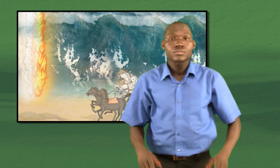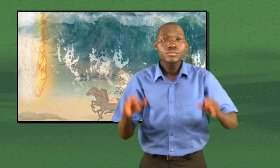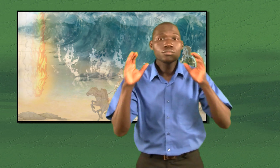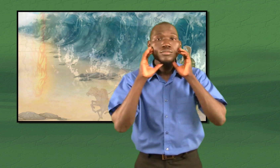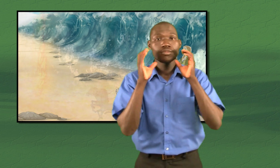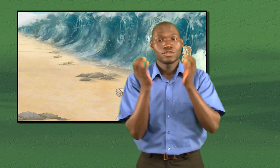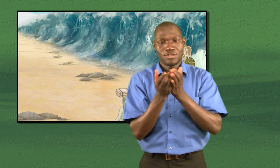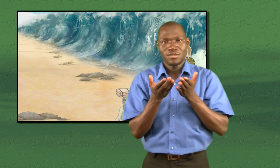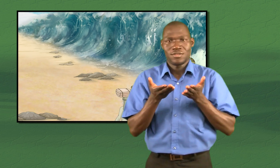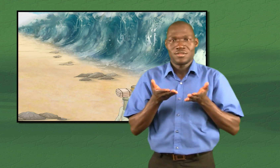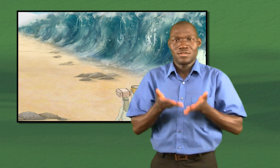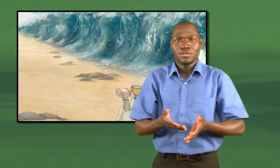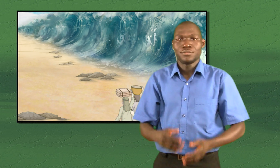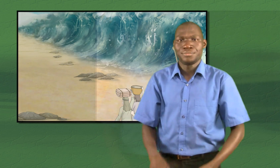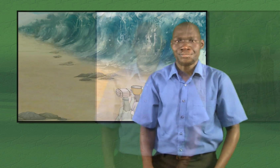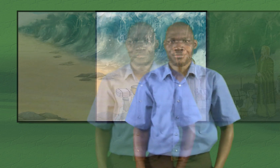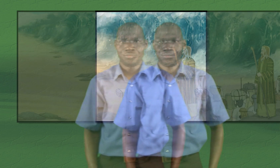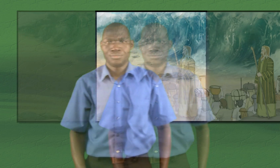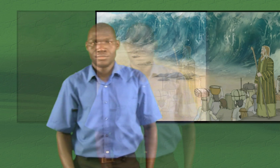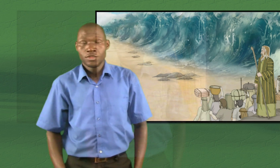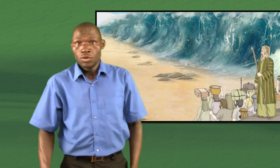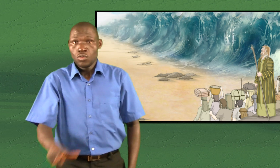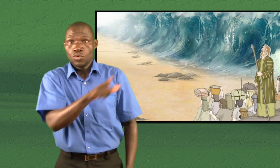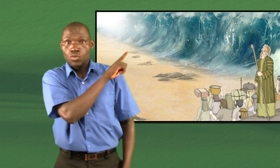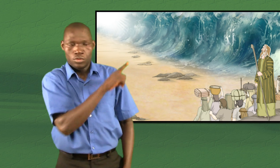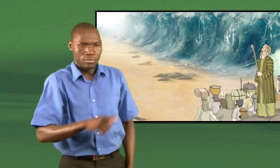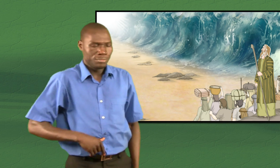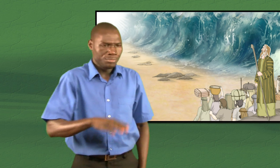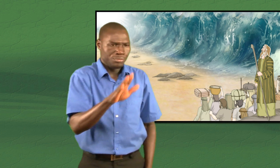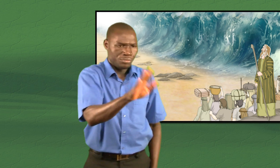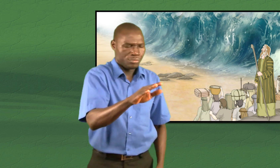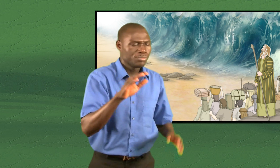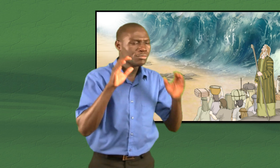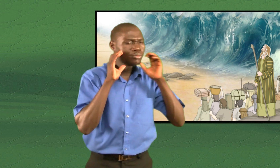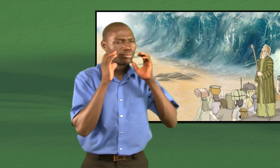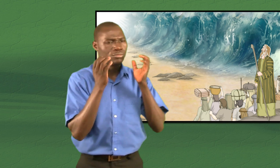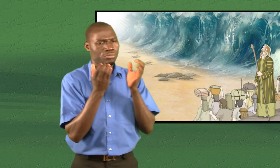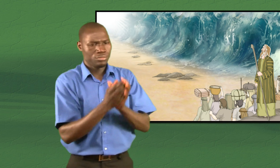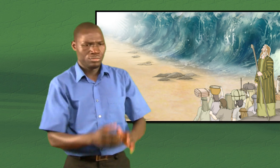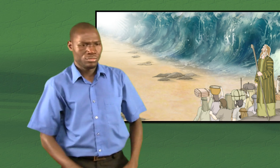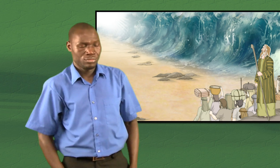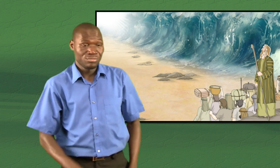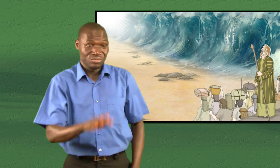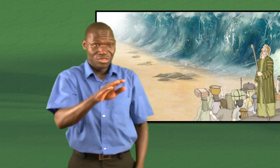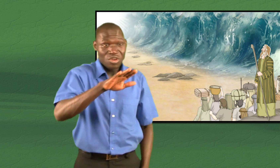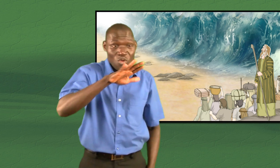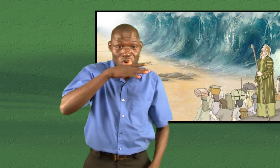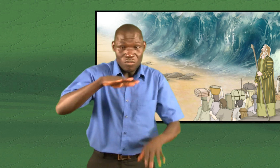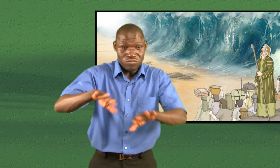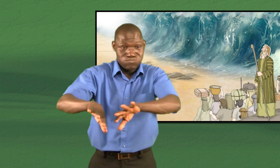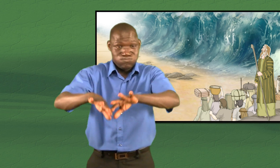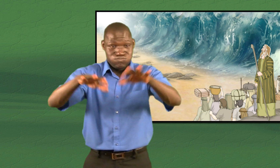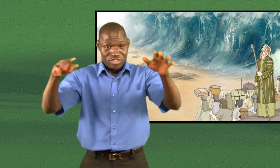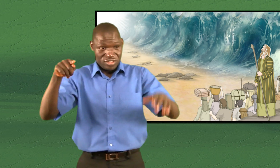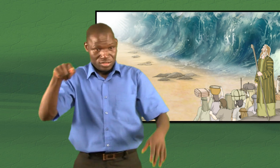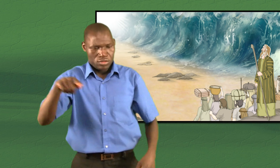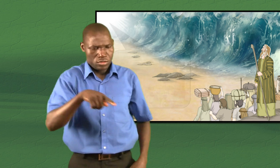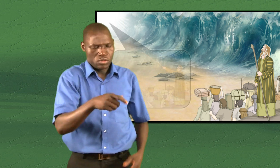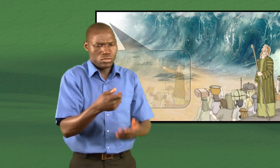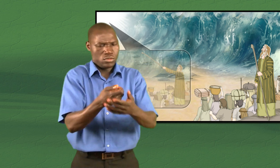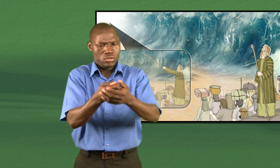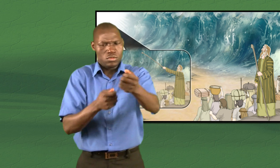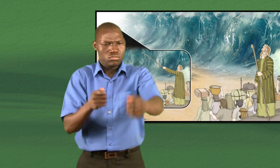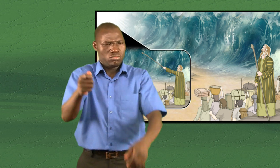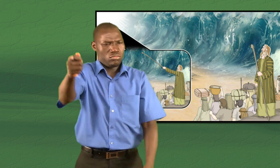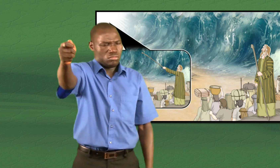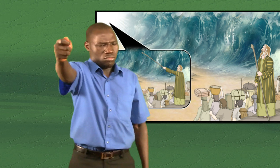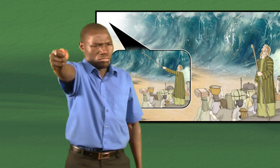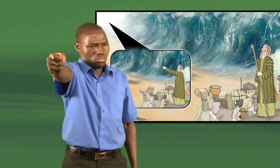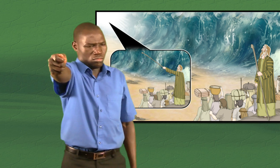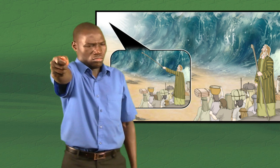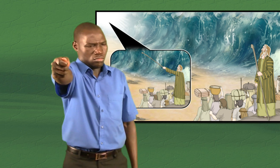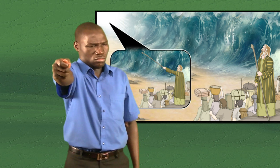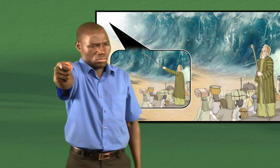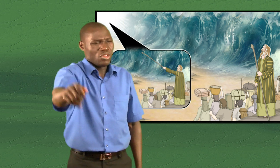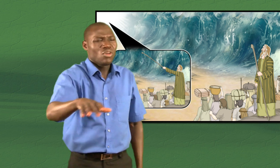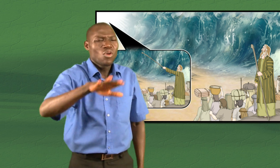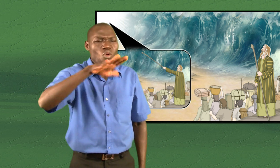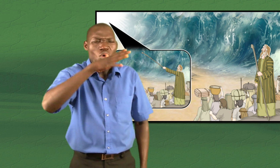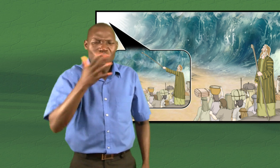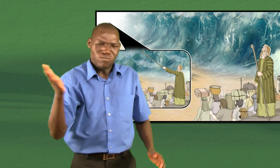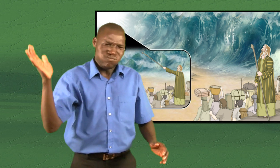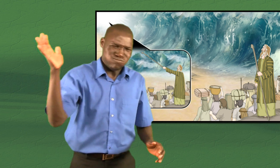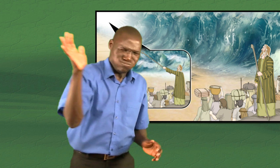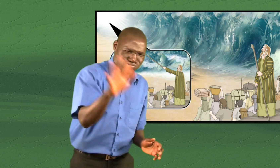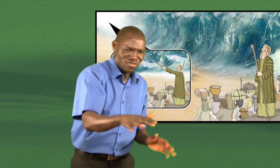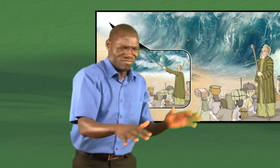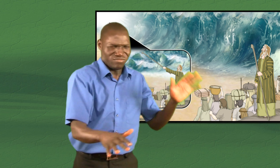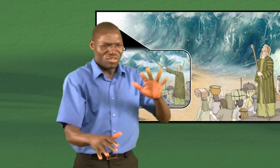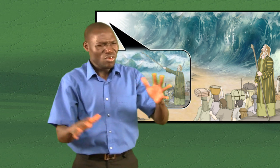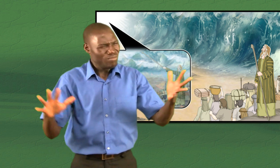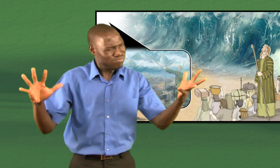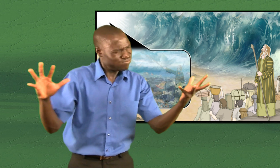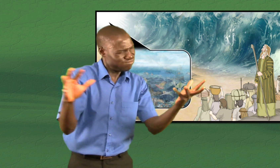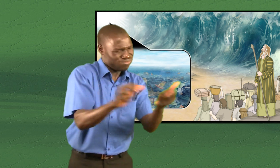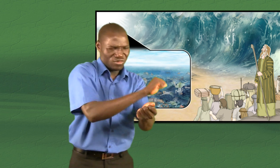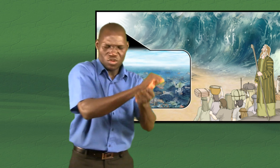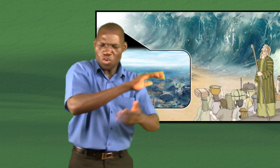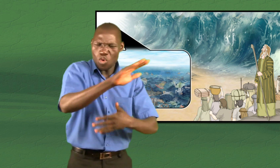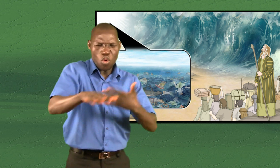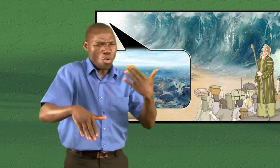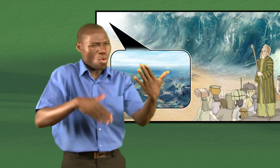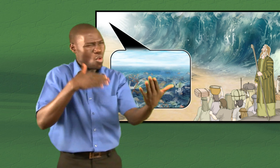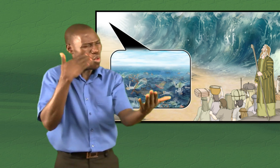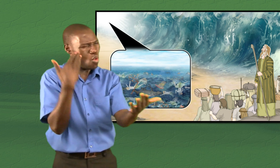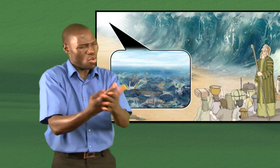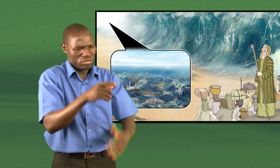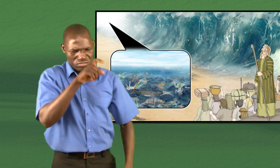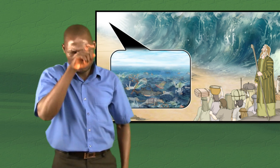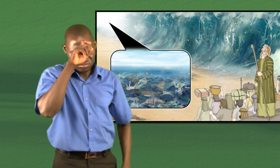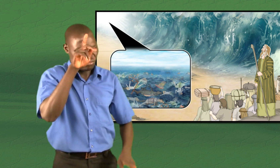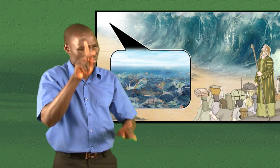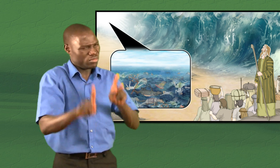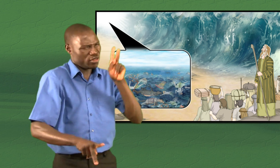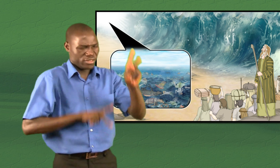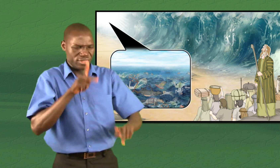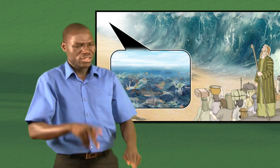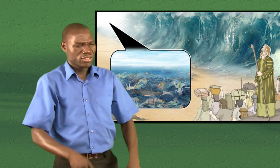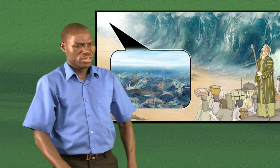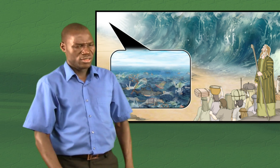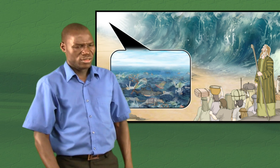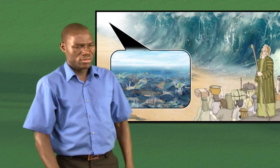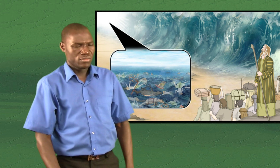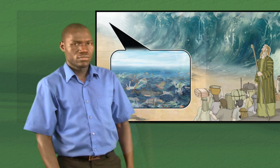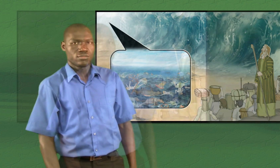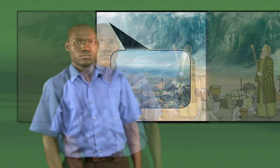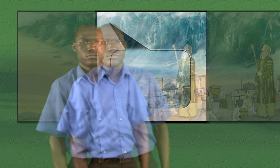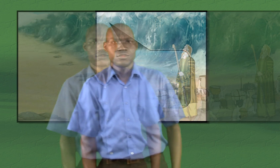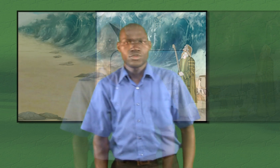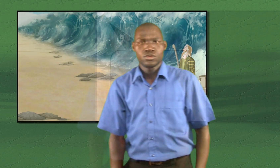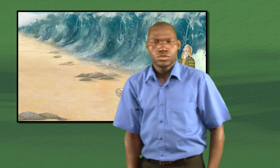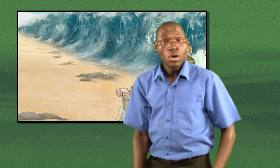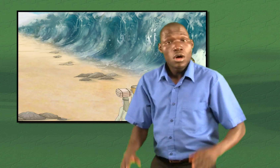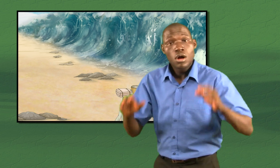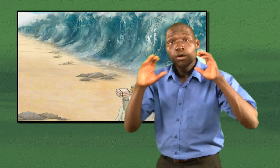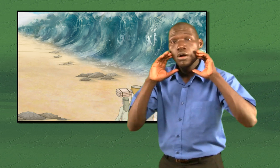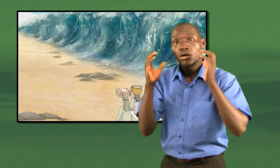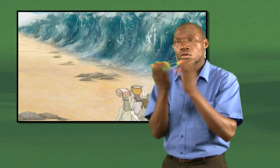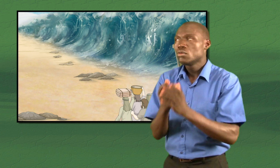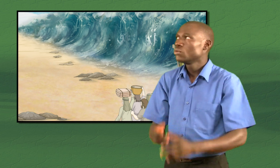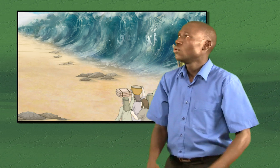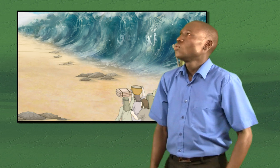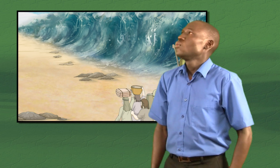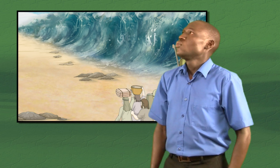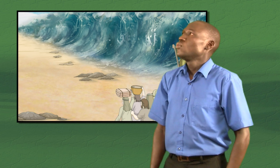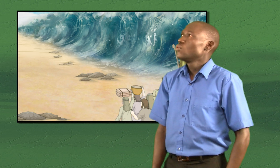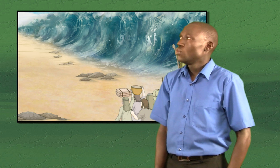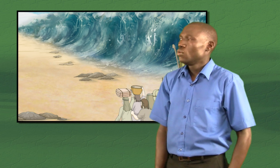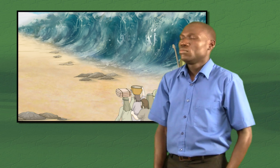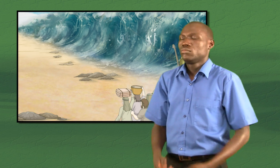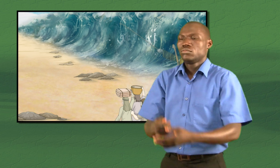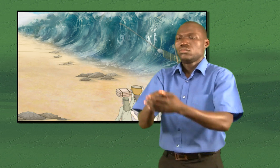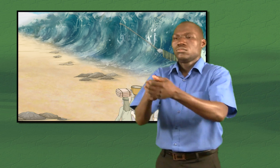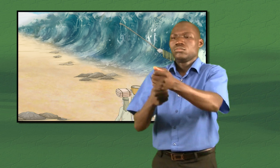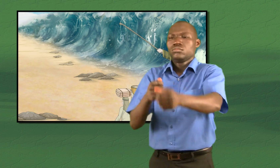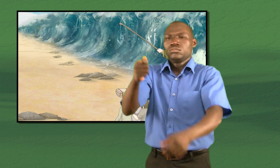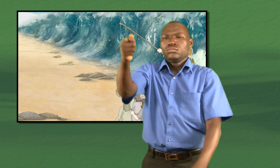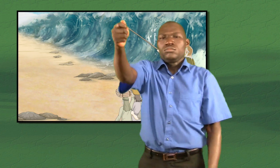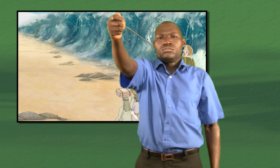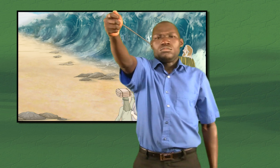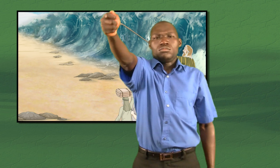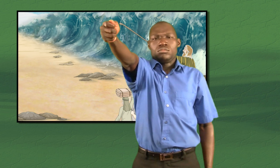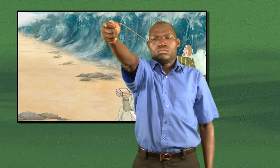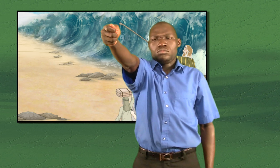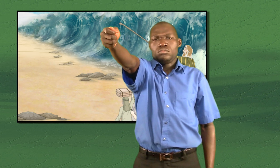Then the LORD said to Moses, “Stretch out your hand over the sea, so that the waters may flow back over the Egyptians and their chariots and horsemen.”